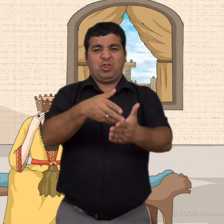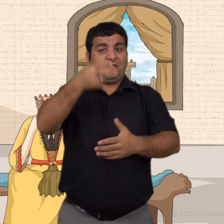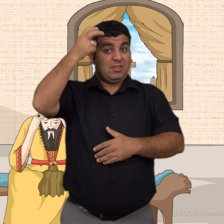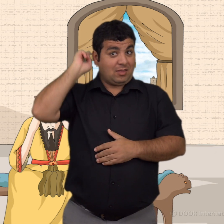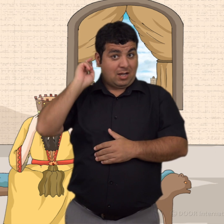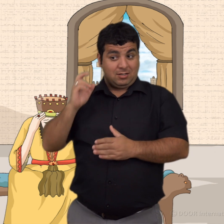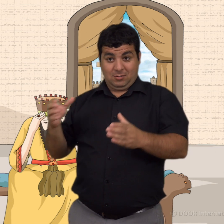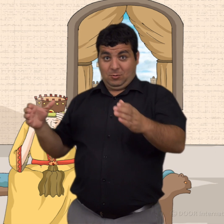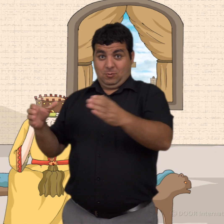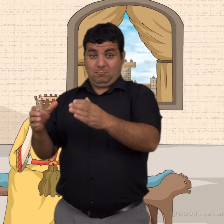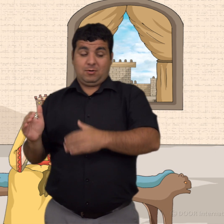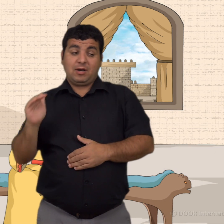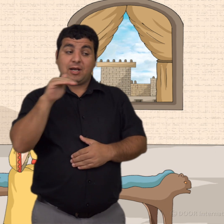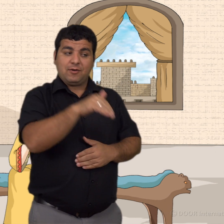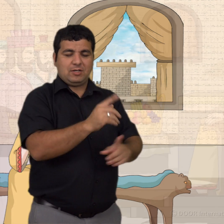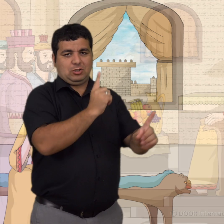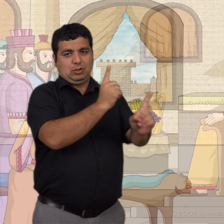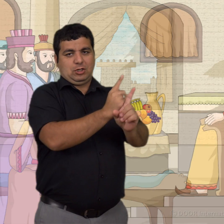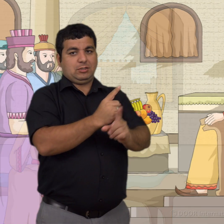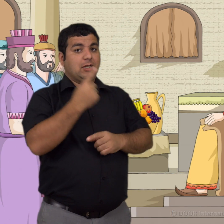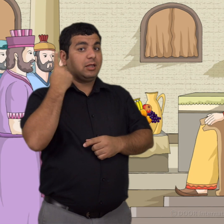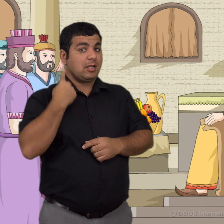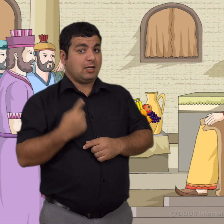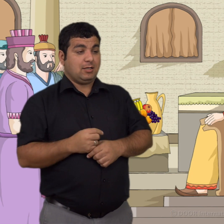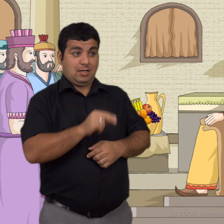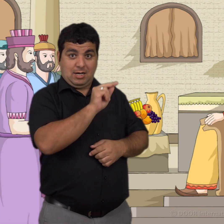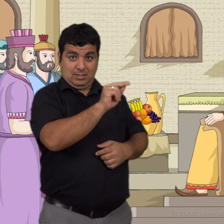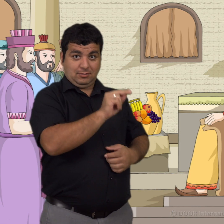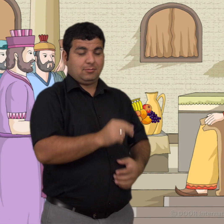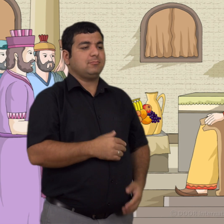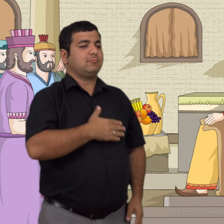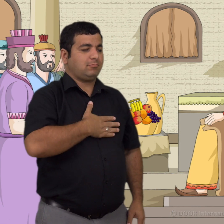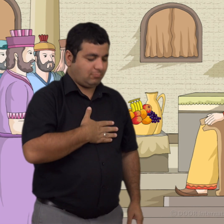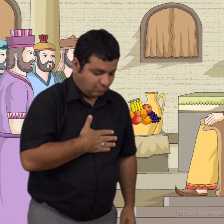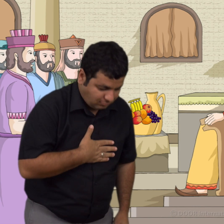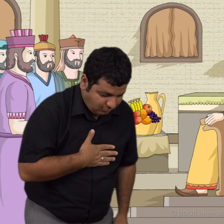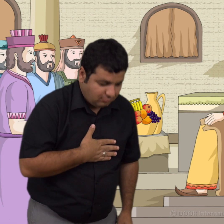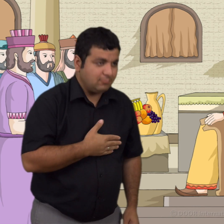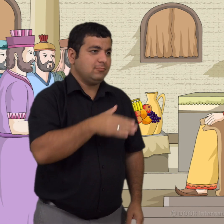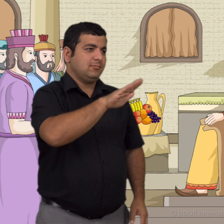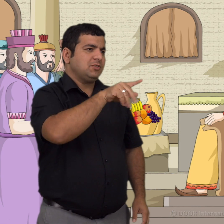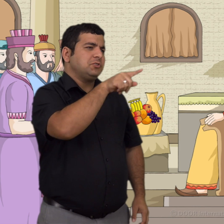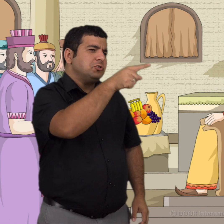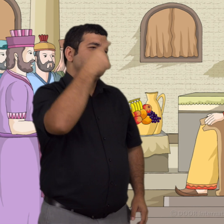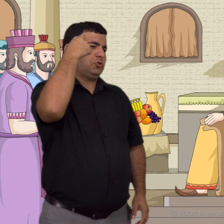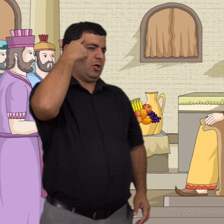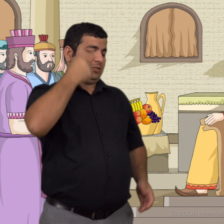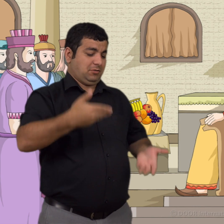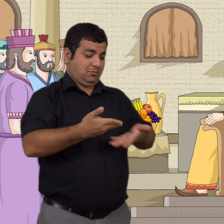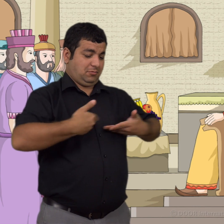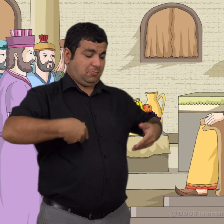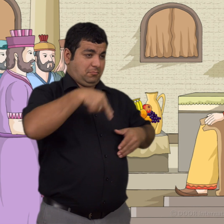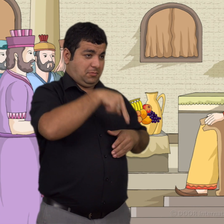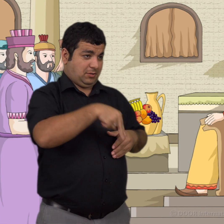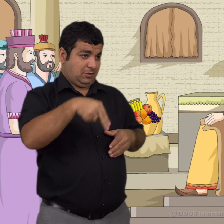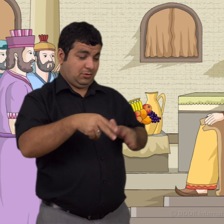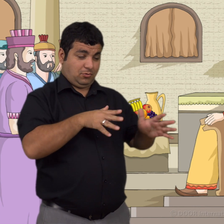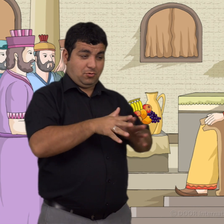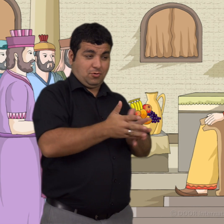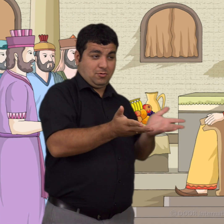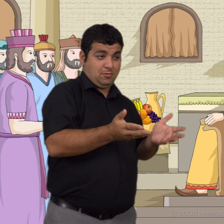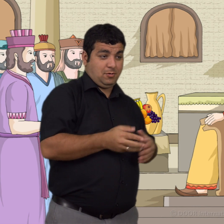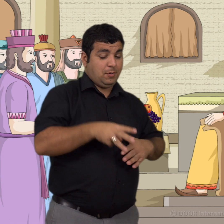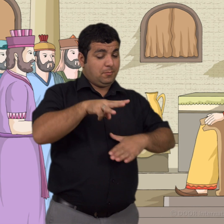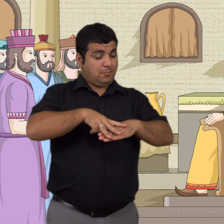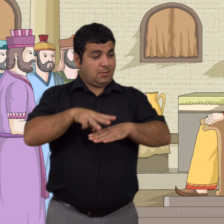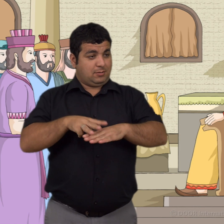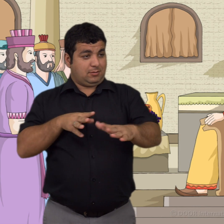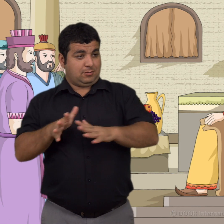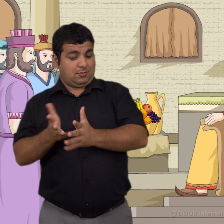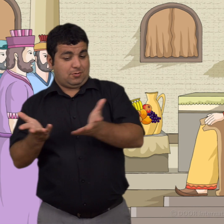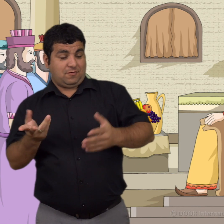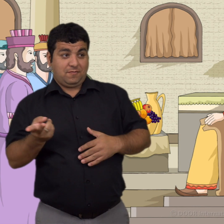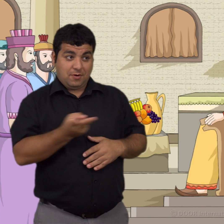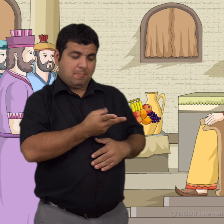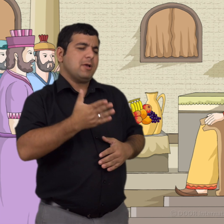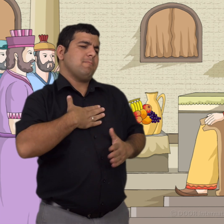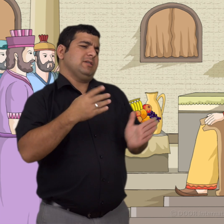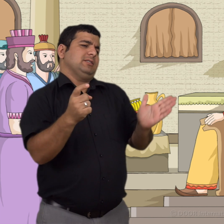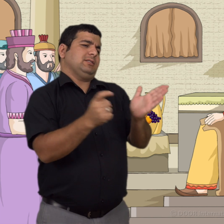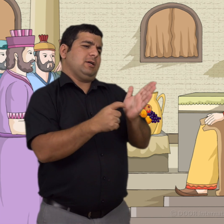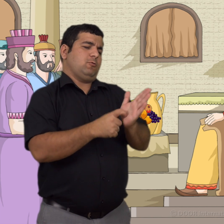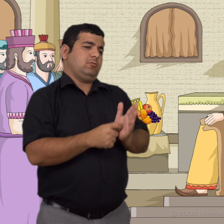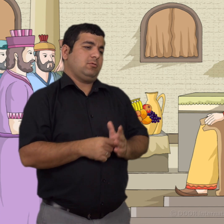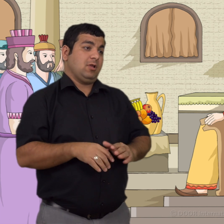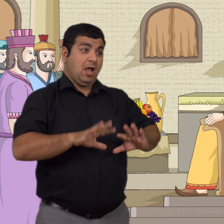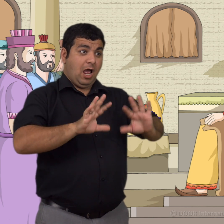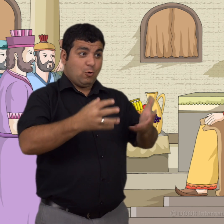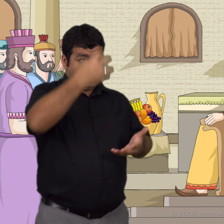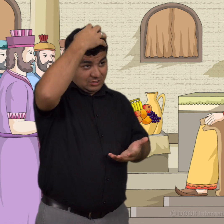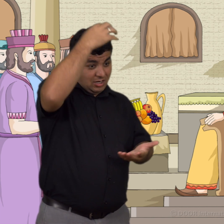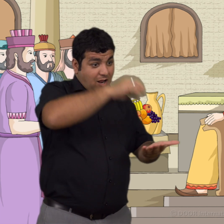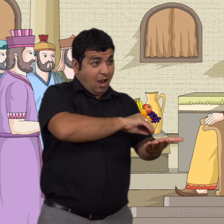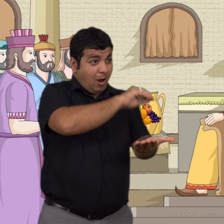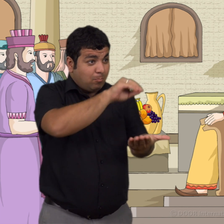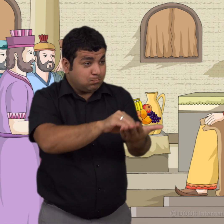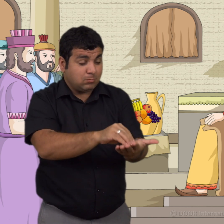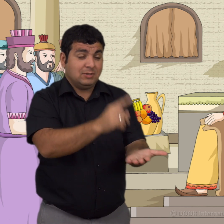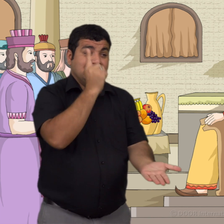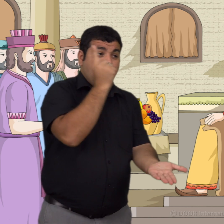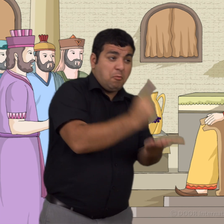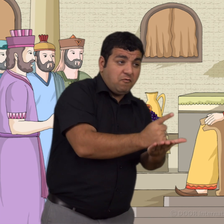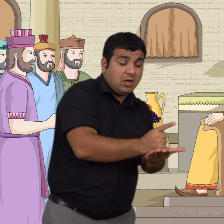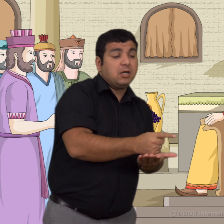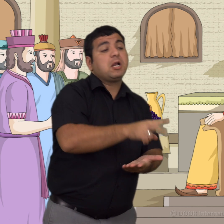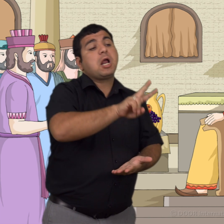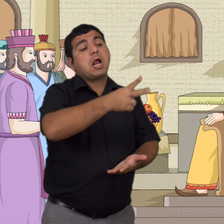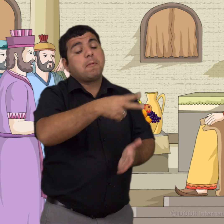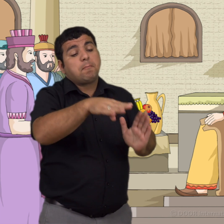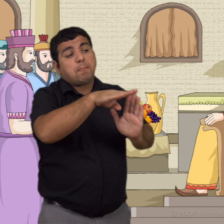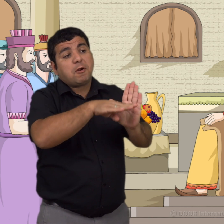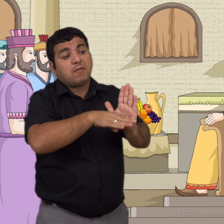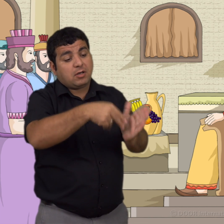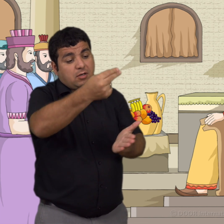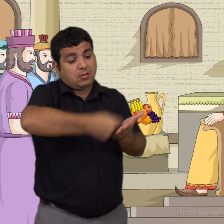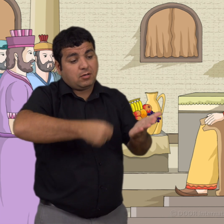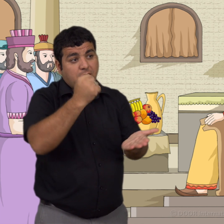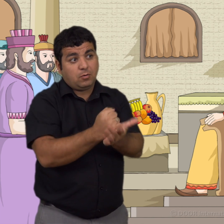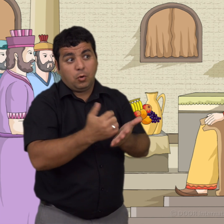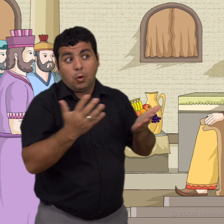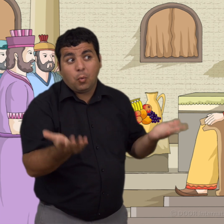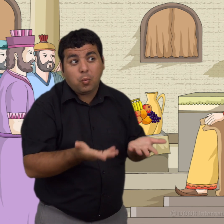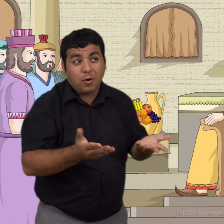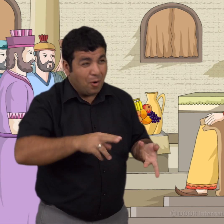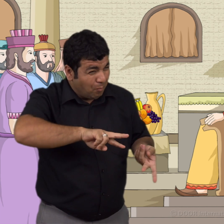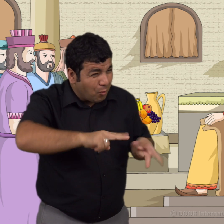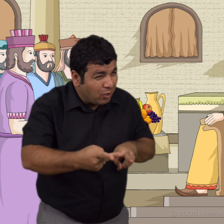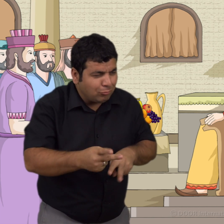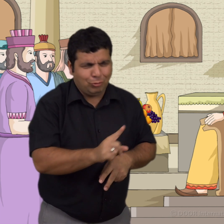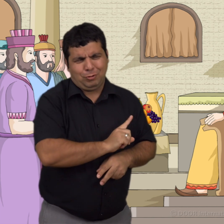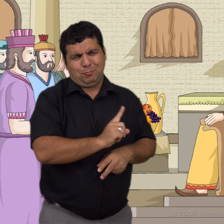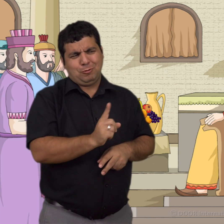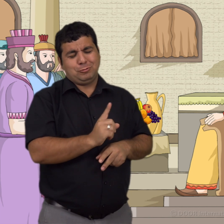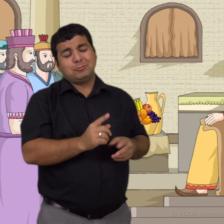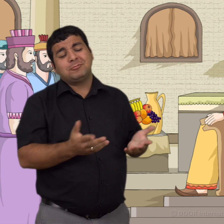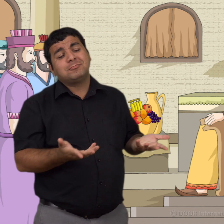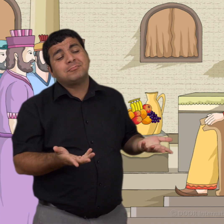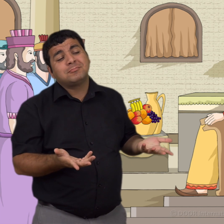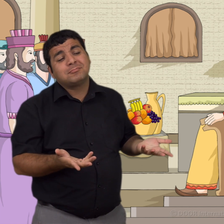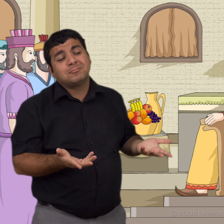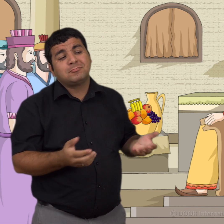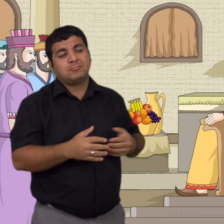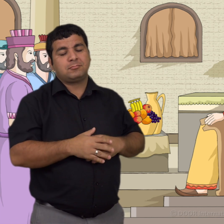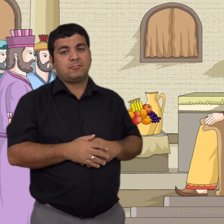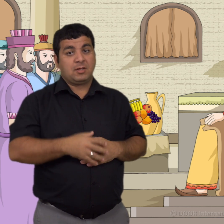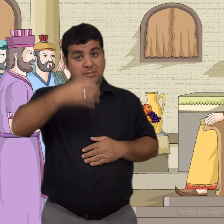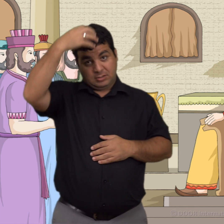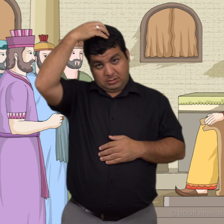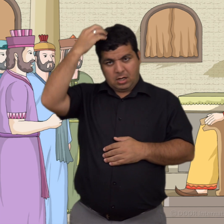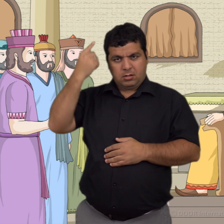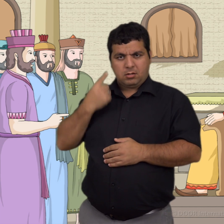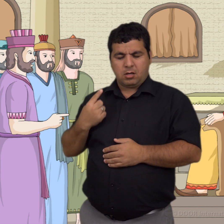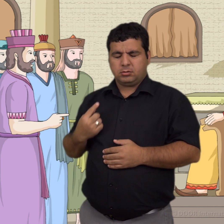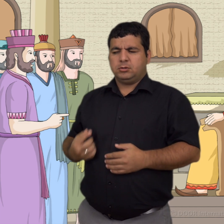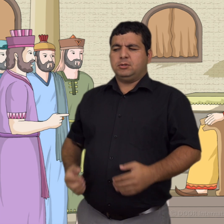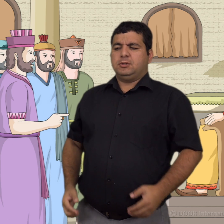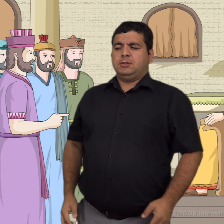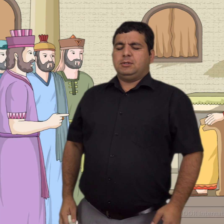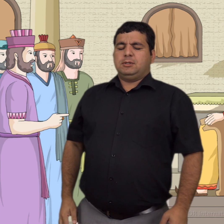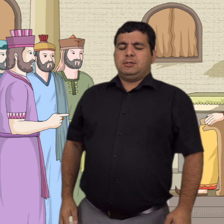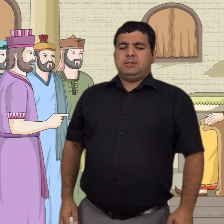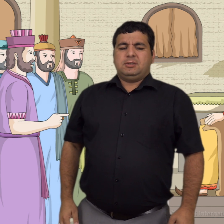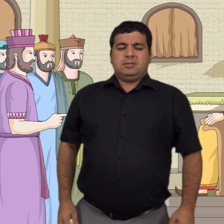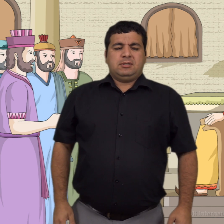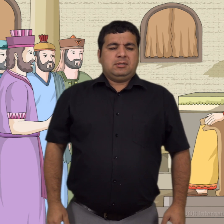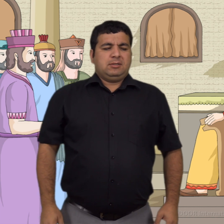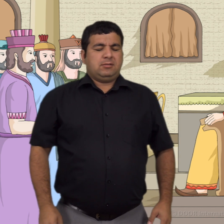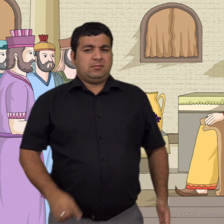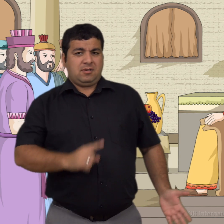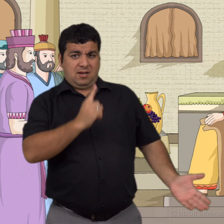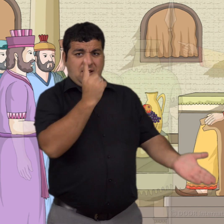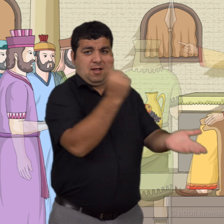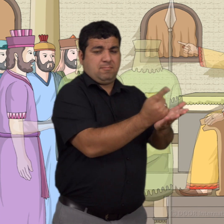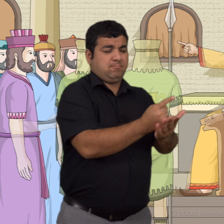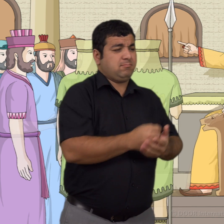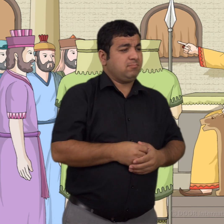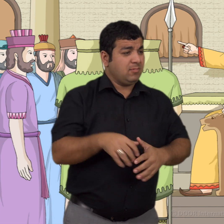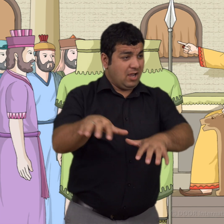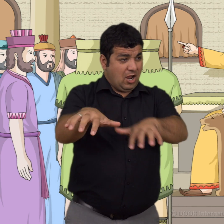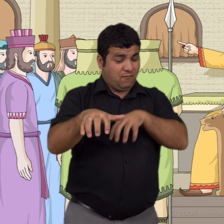Then the men approached the king together and said to him, “Remember, O king, that by the law of the Medes and Persians no decree or ordinance established by the king can be changed.”